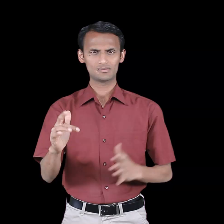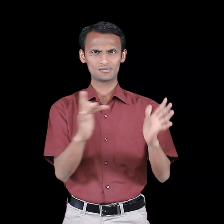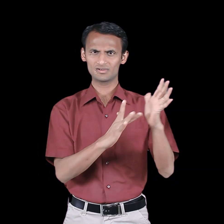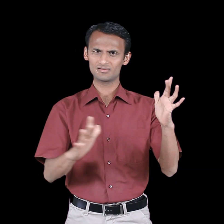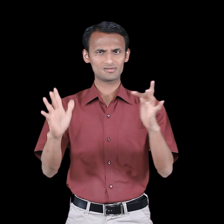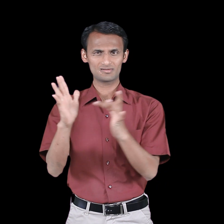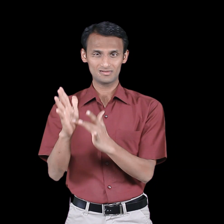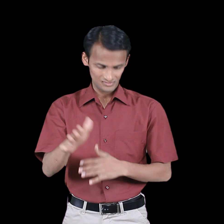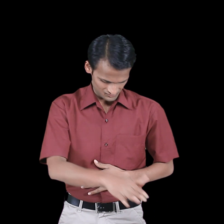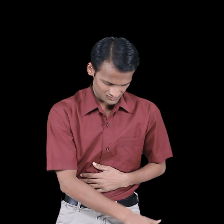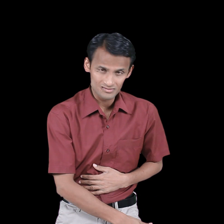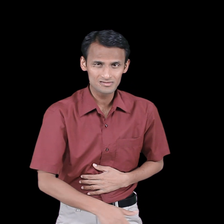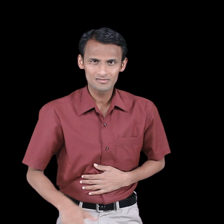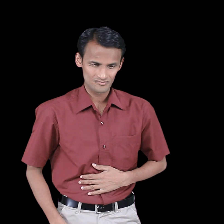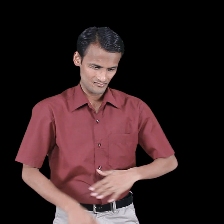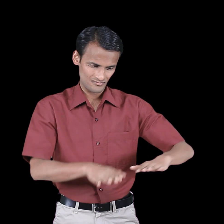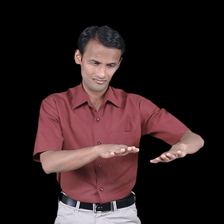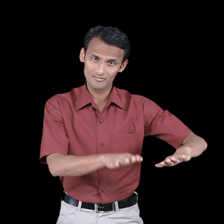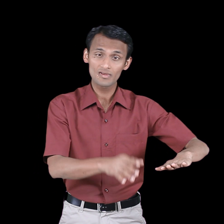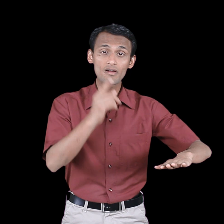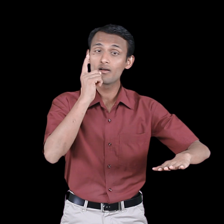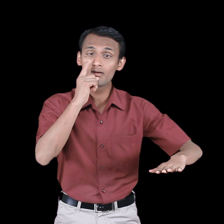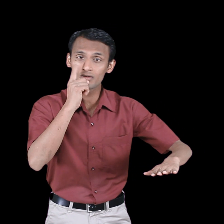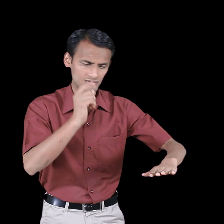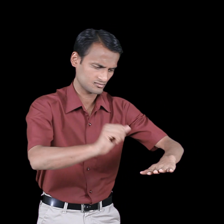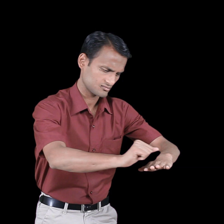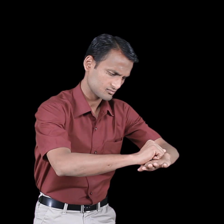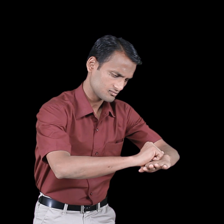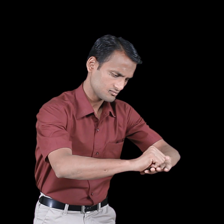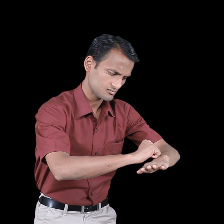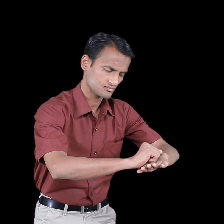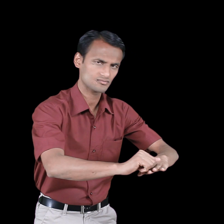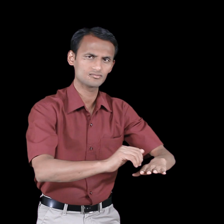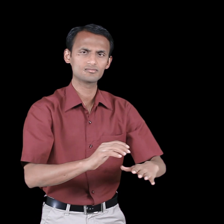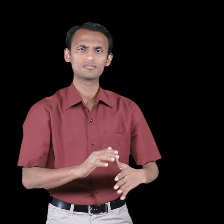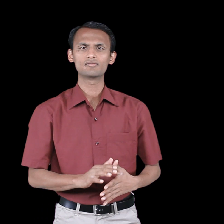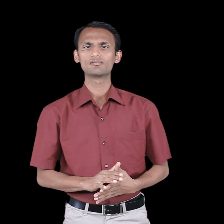A woman washes Jesus' feet